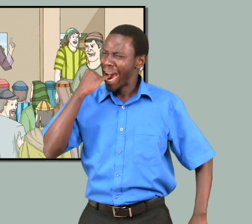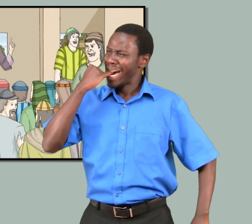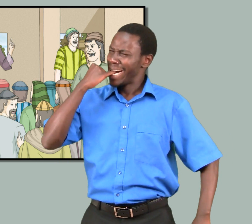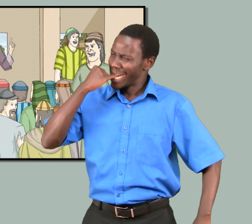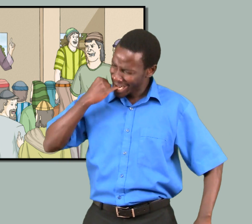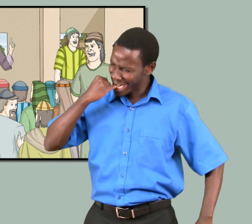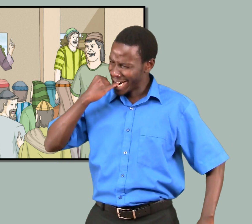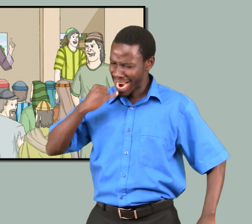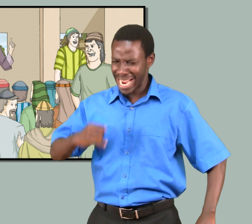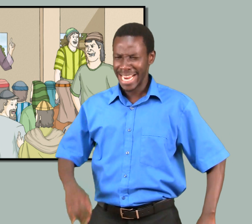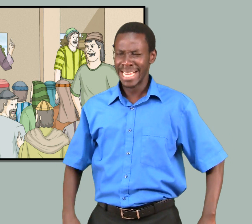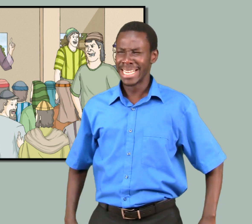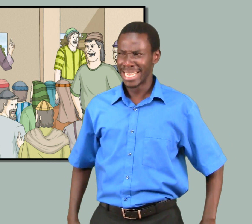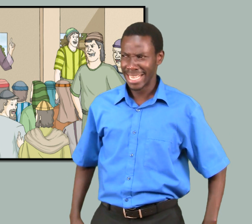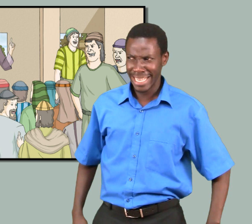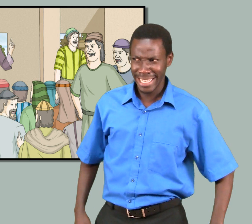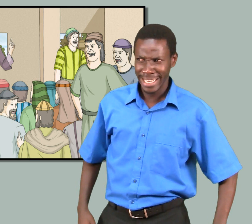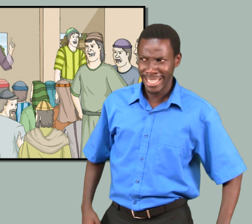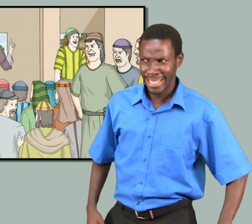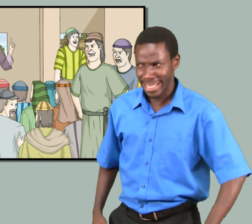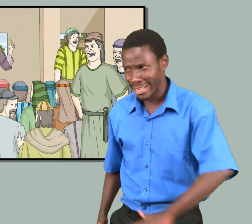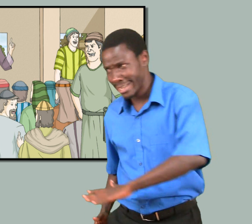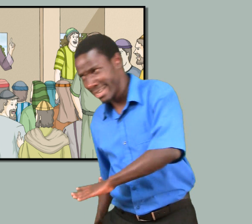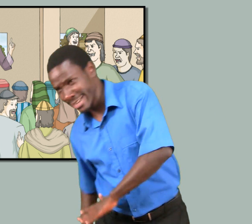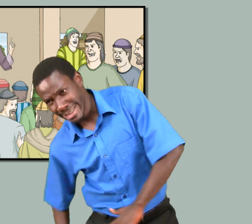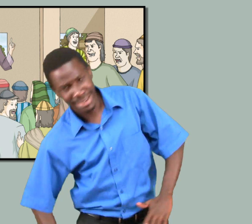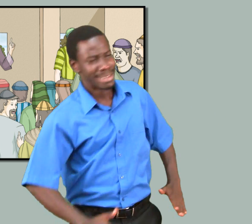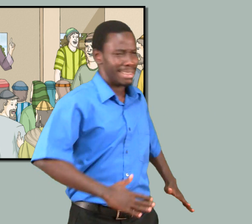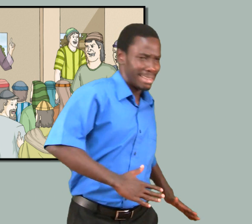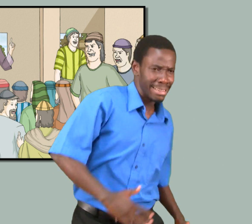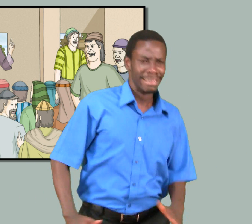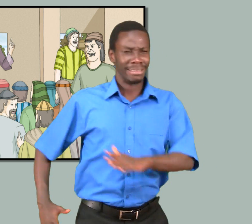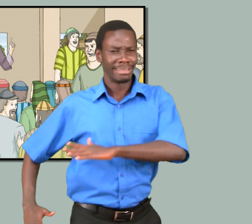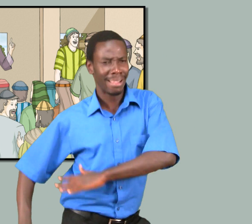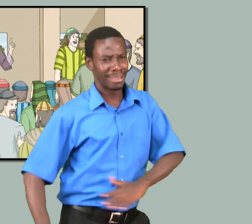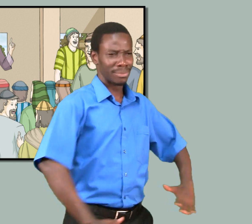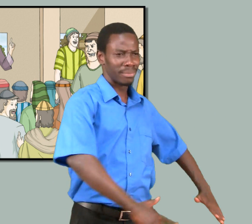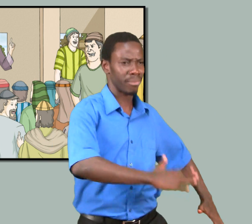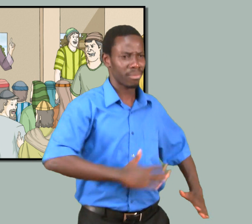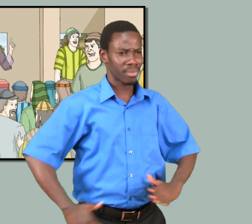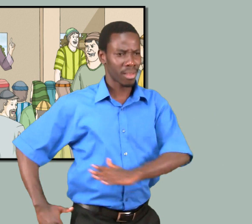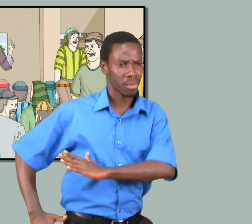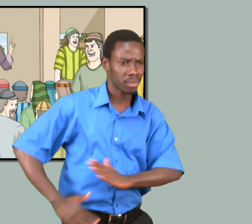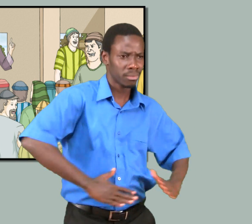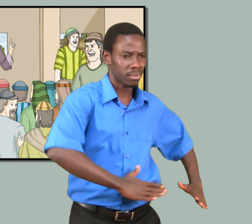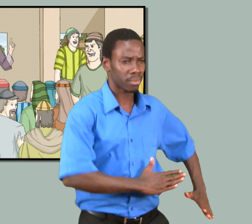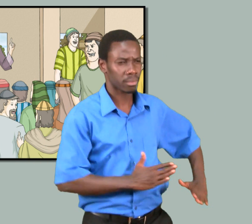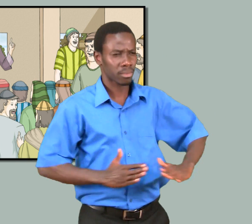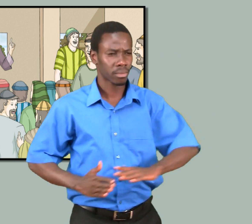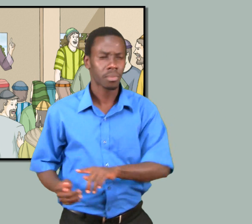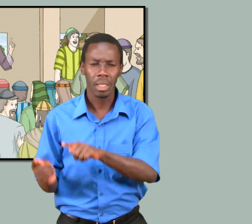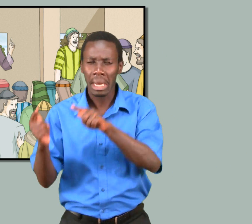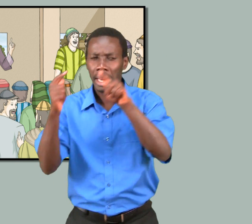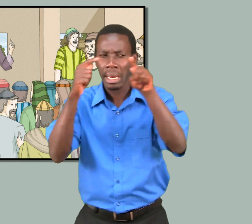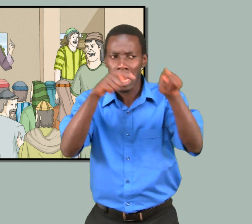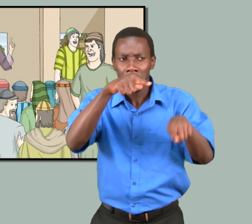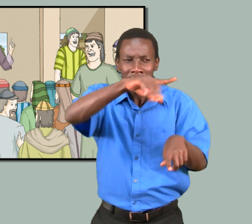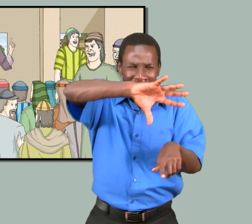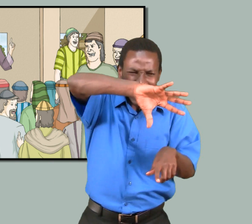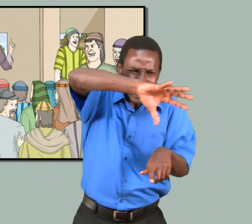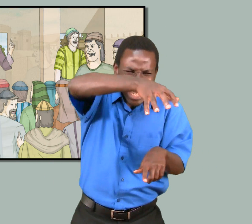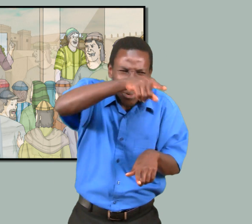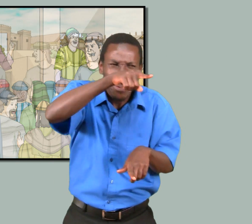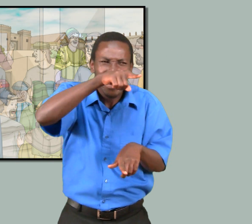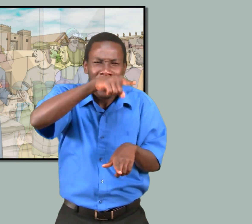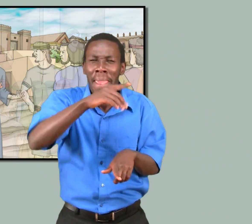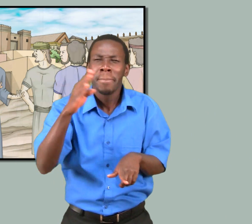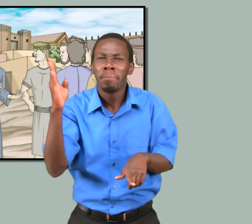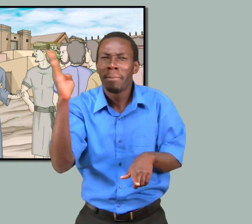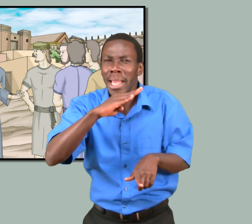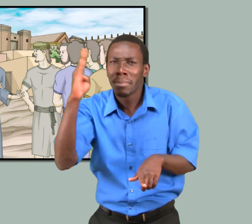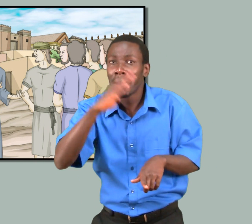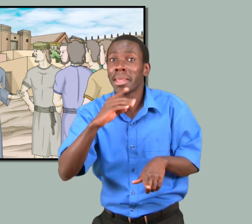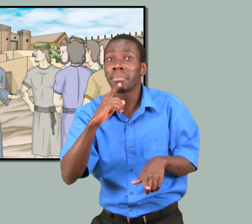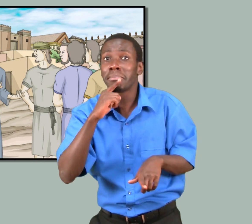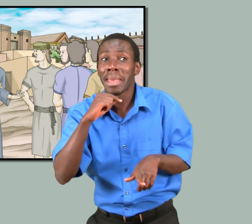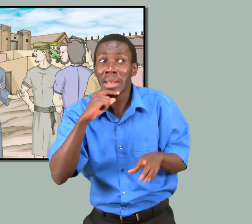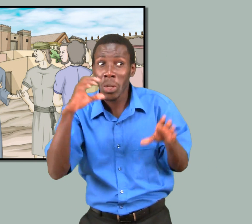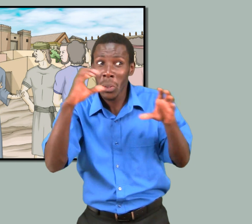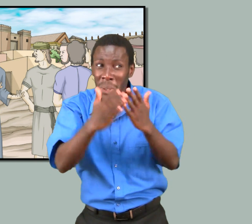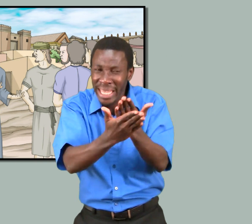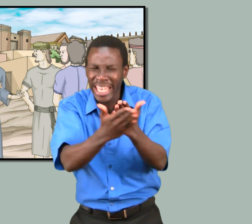The Jews, however, became jealous.